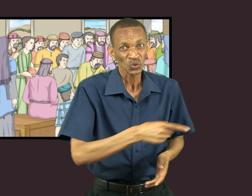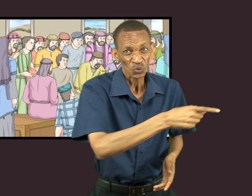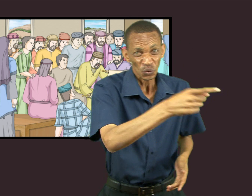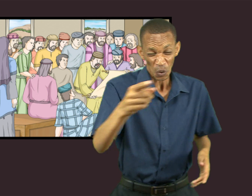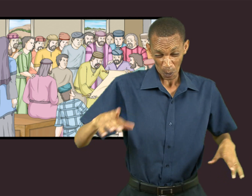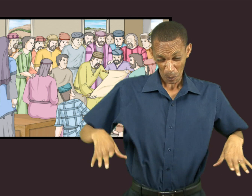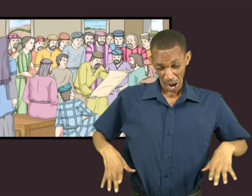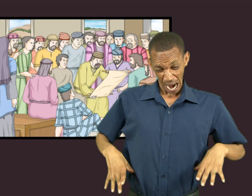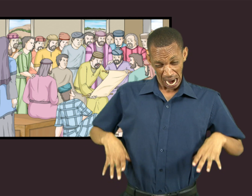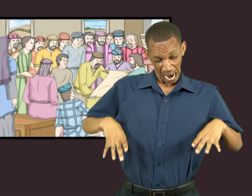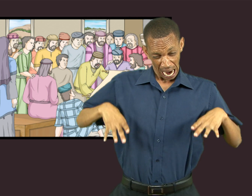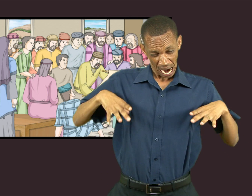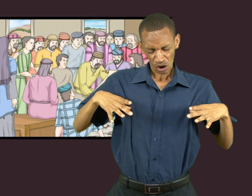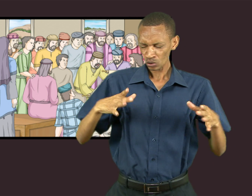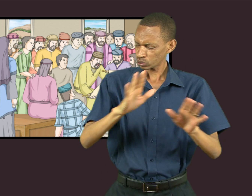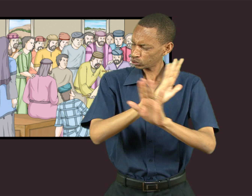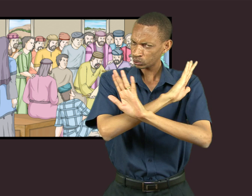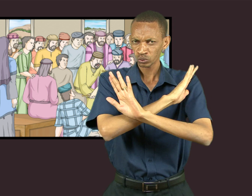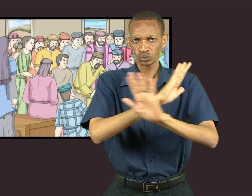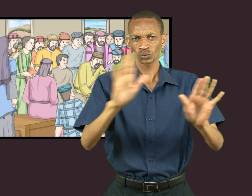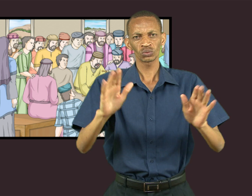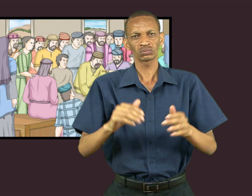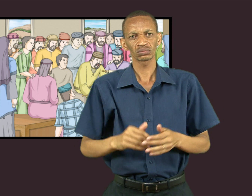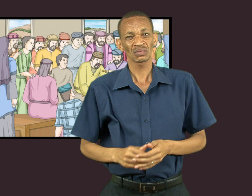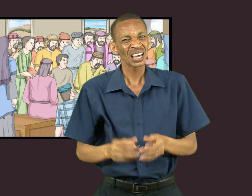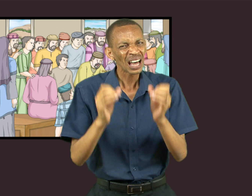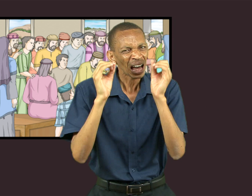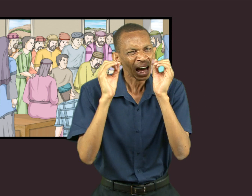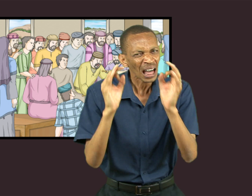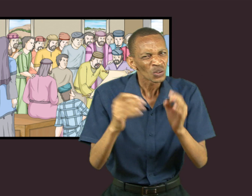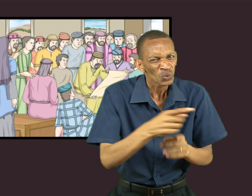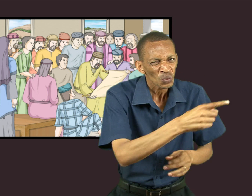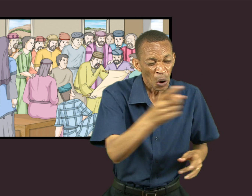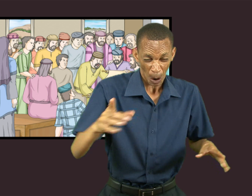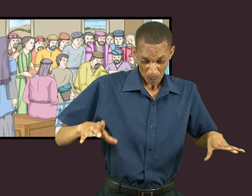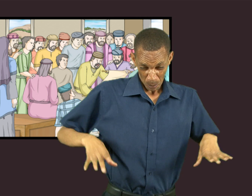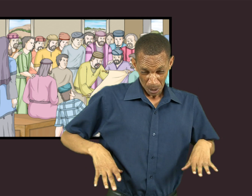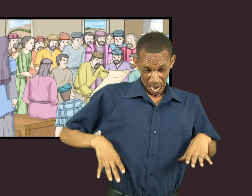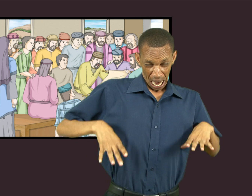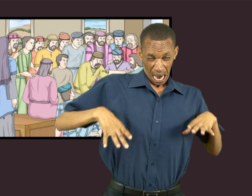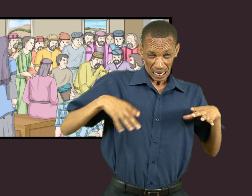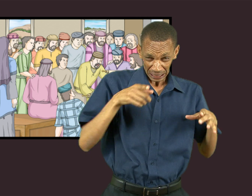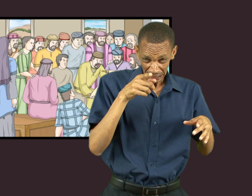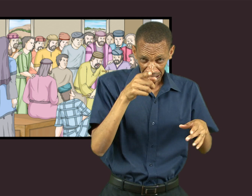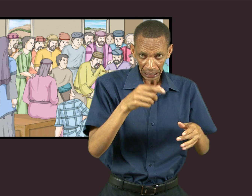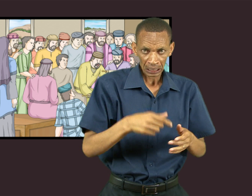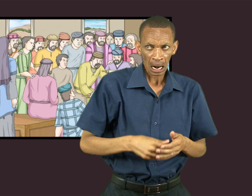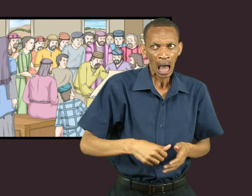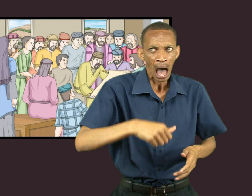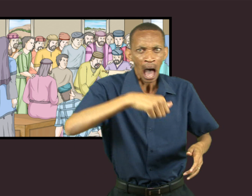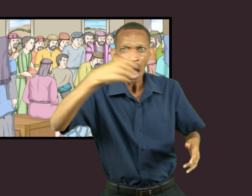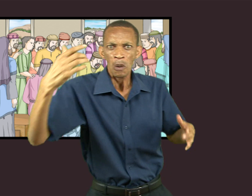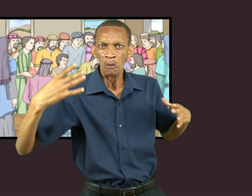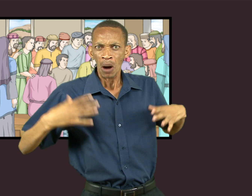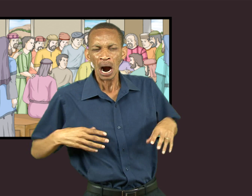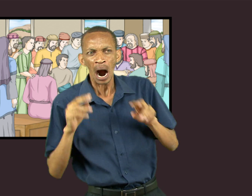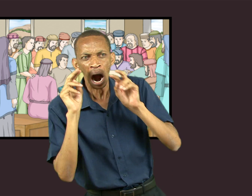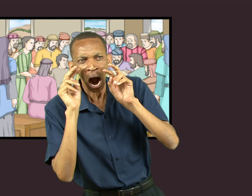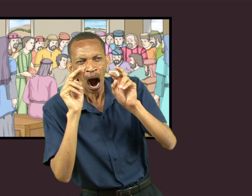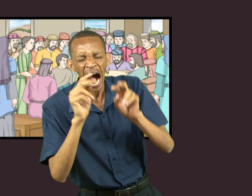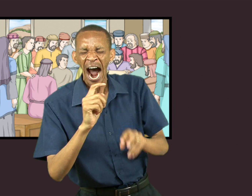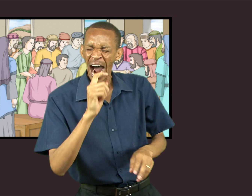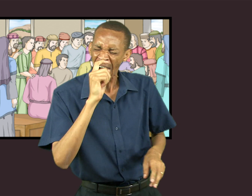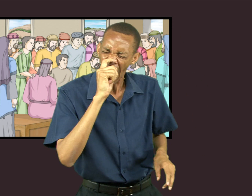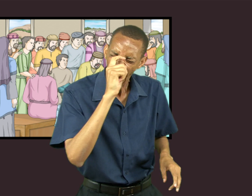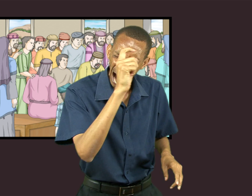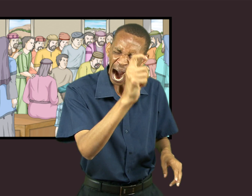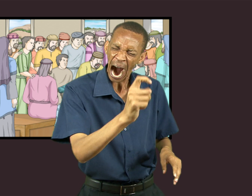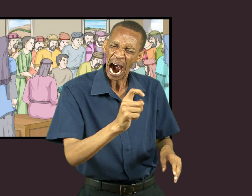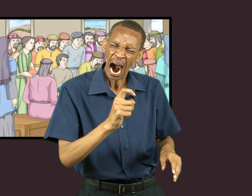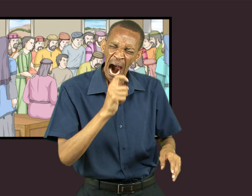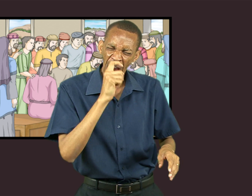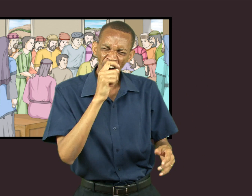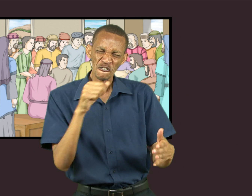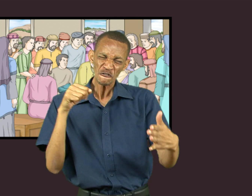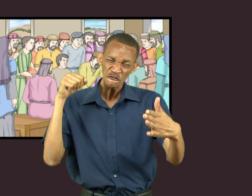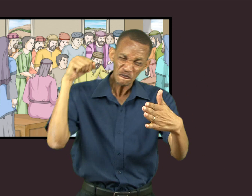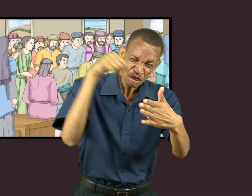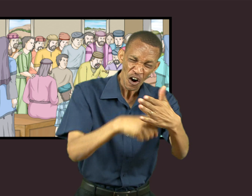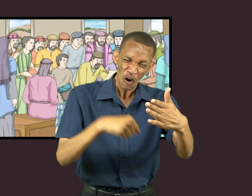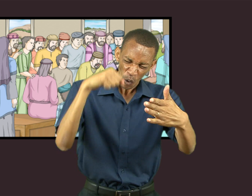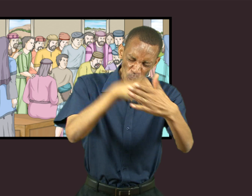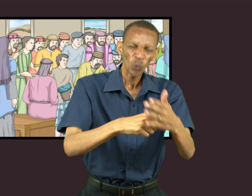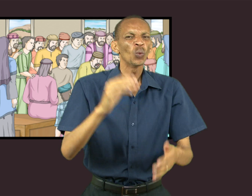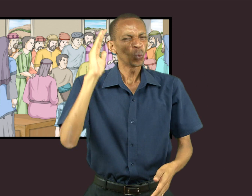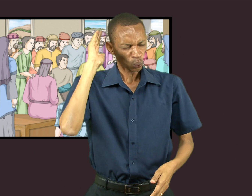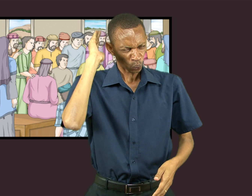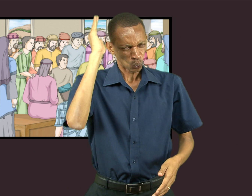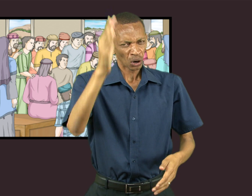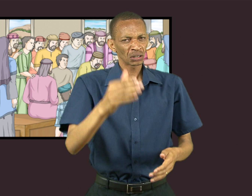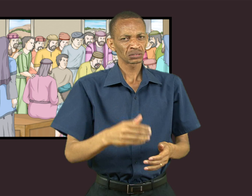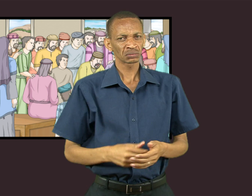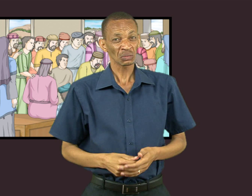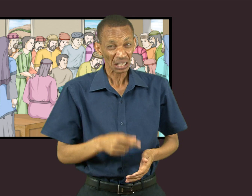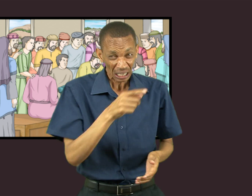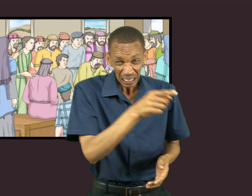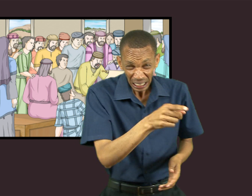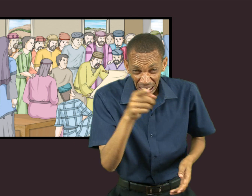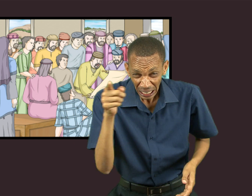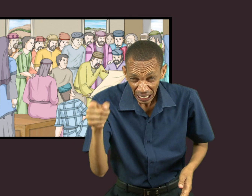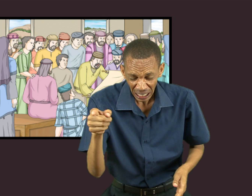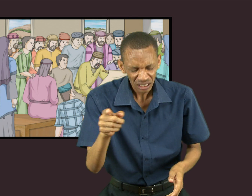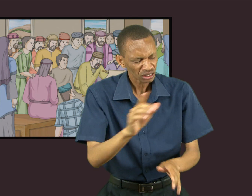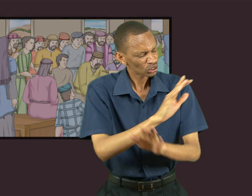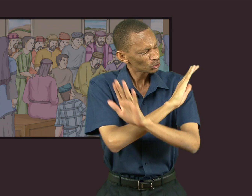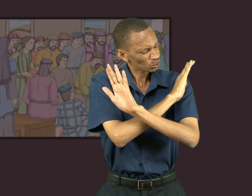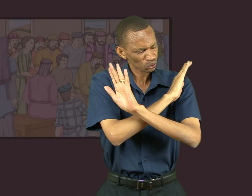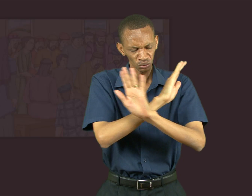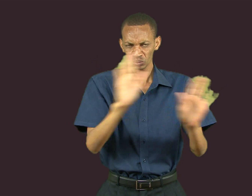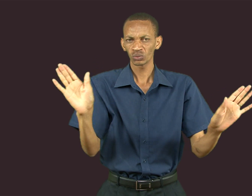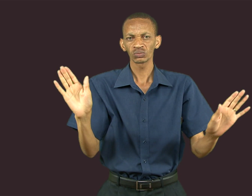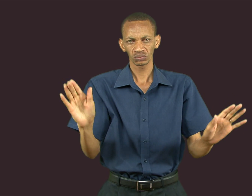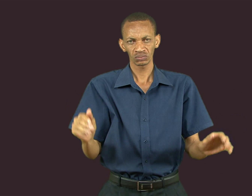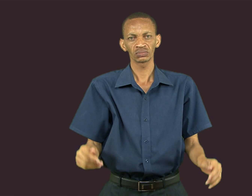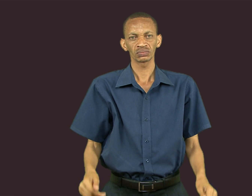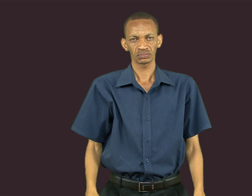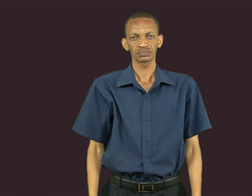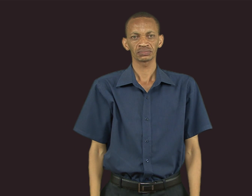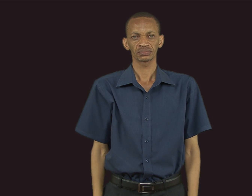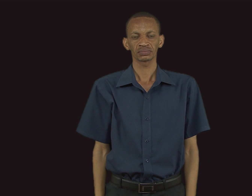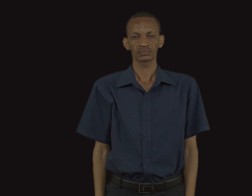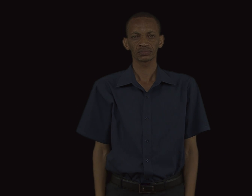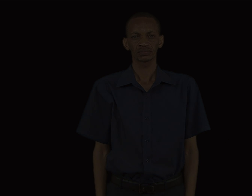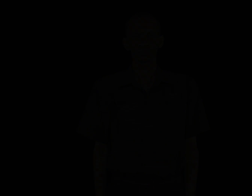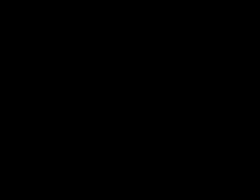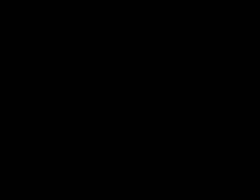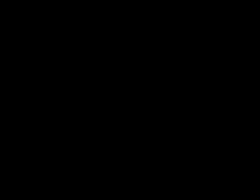Let us not become conceited, provoking and envying one another.